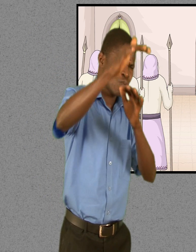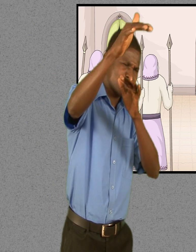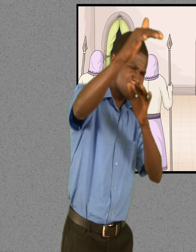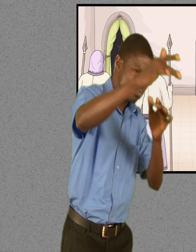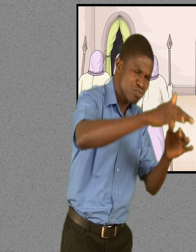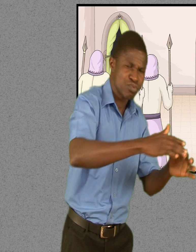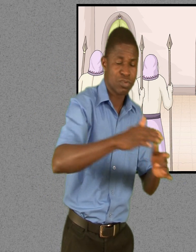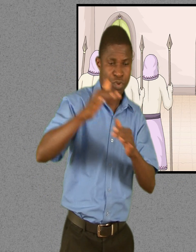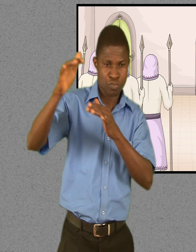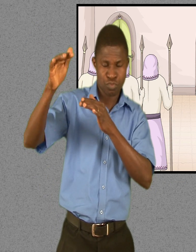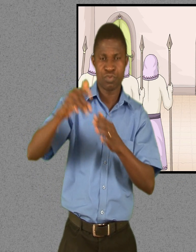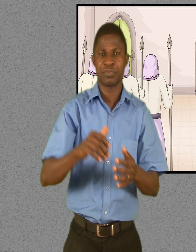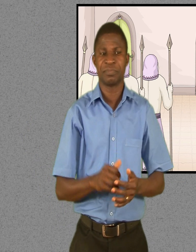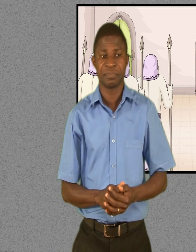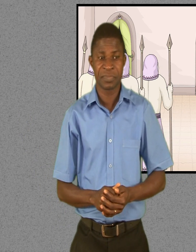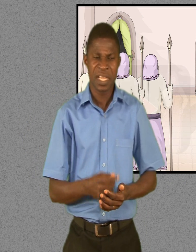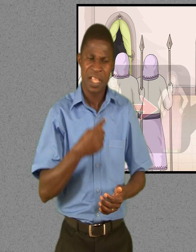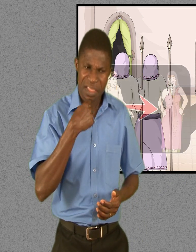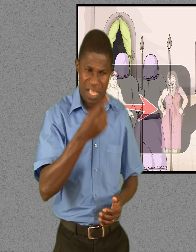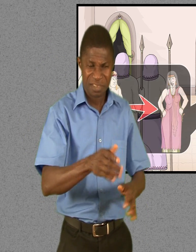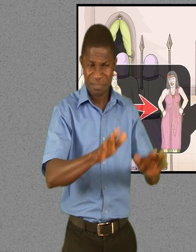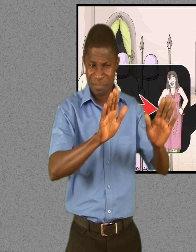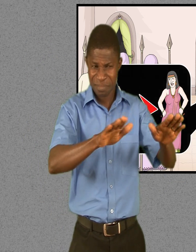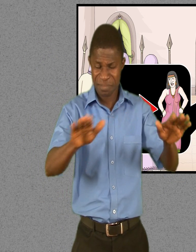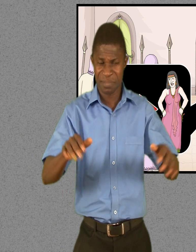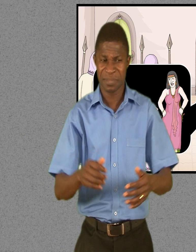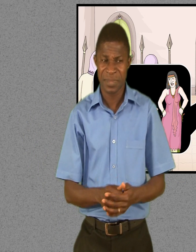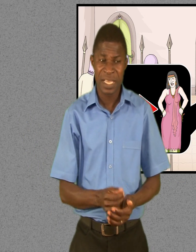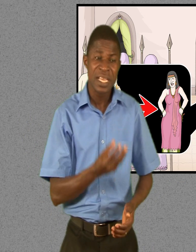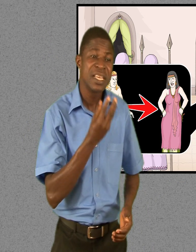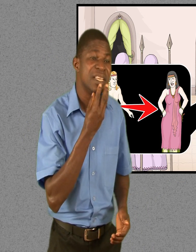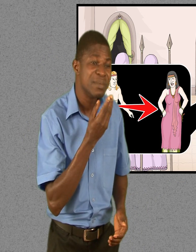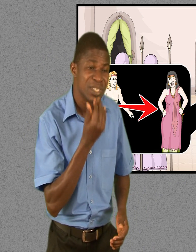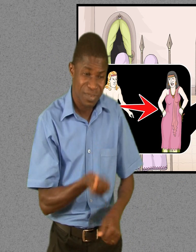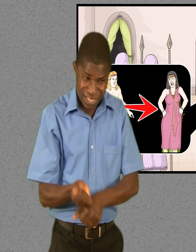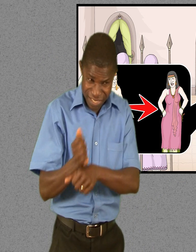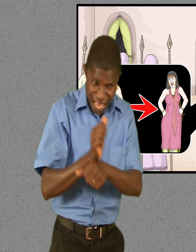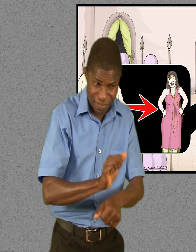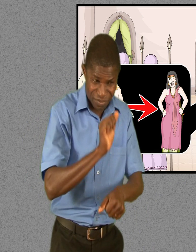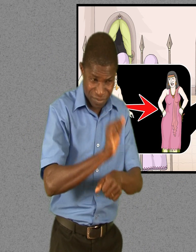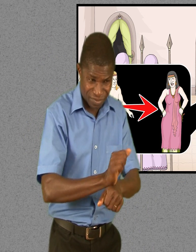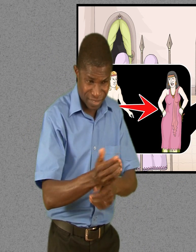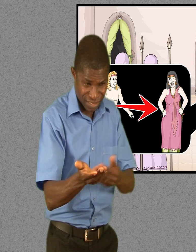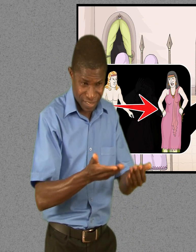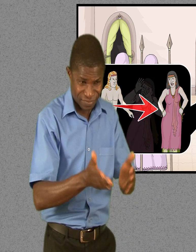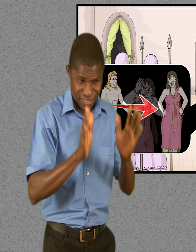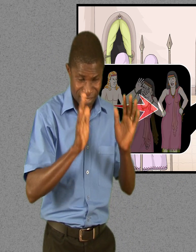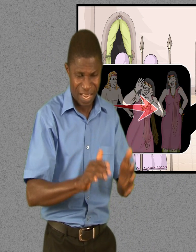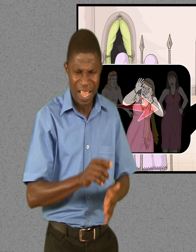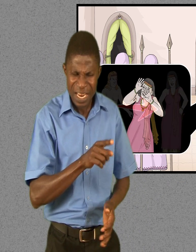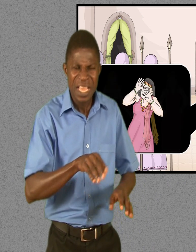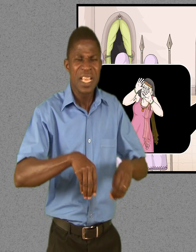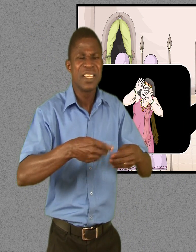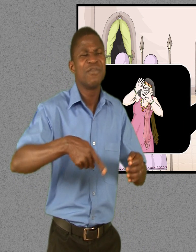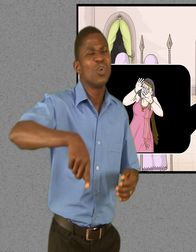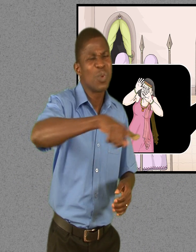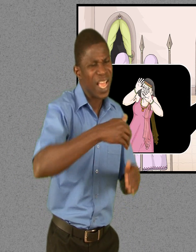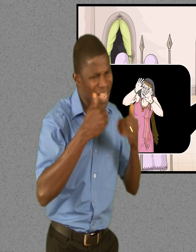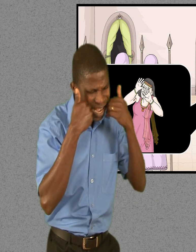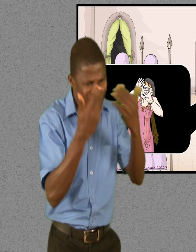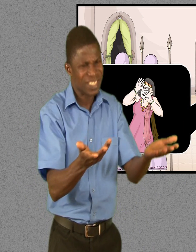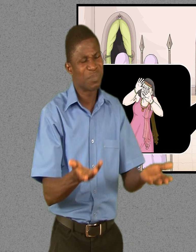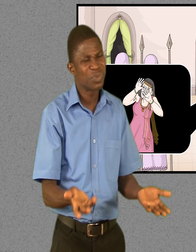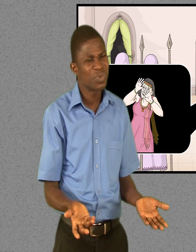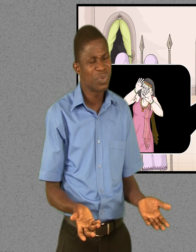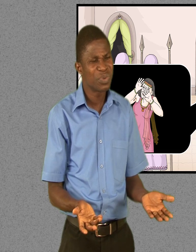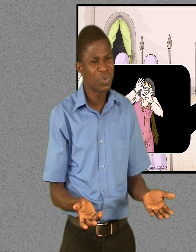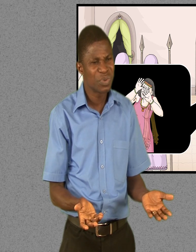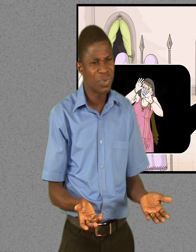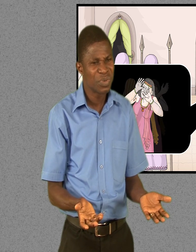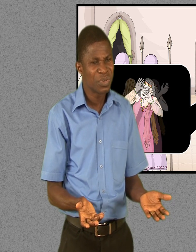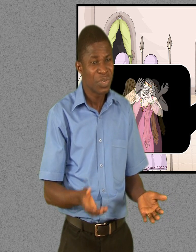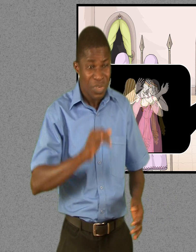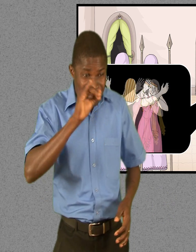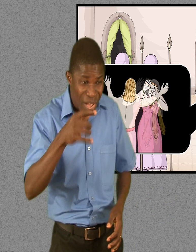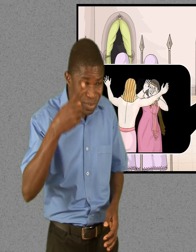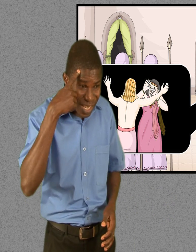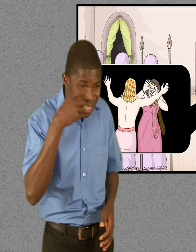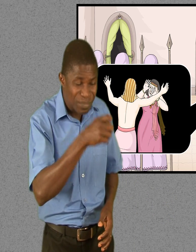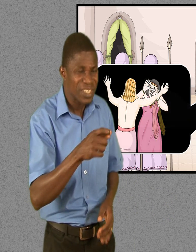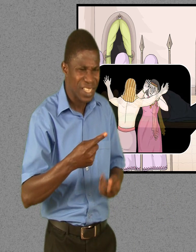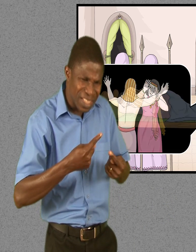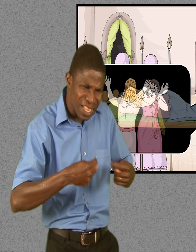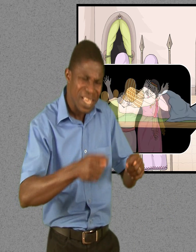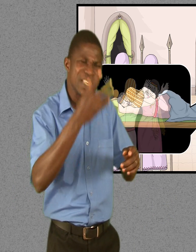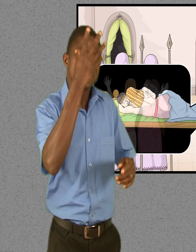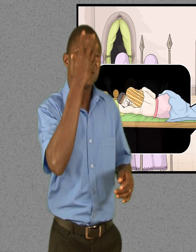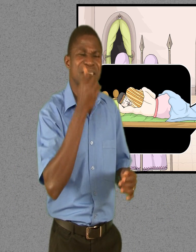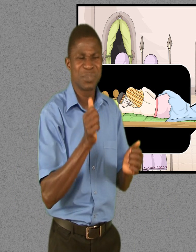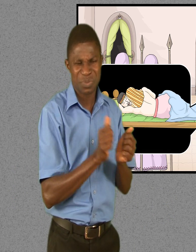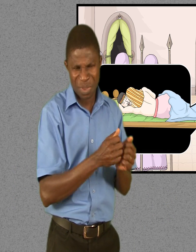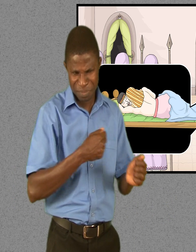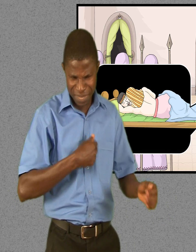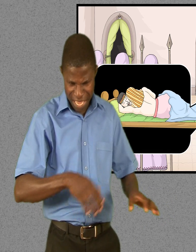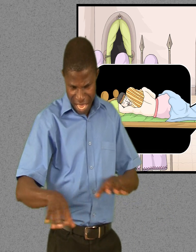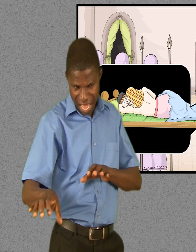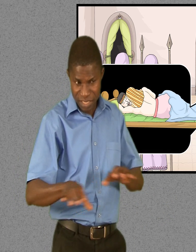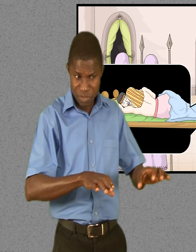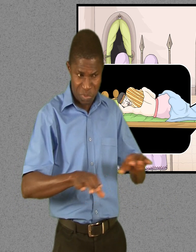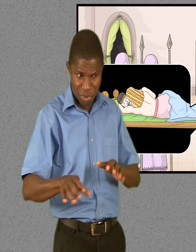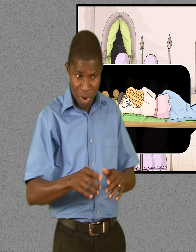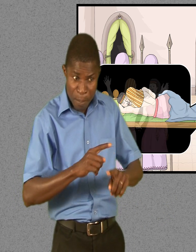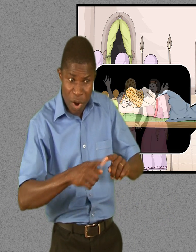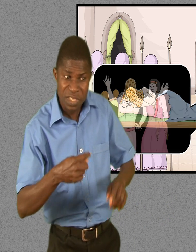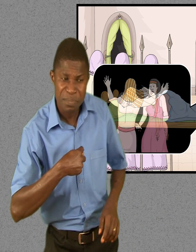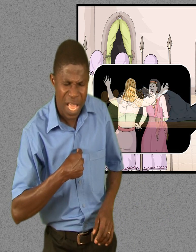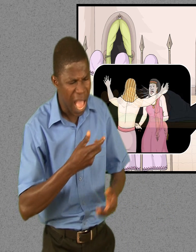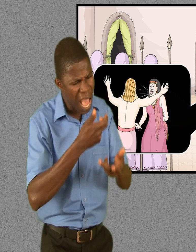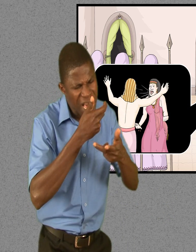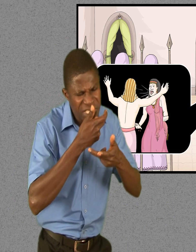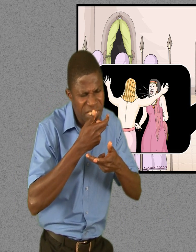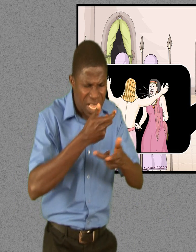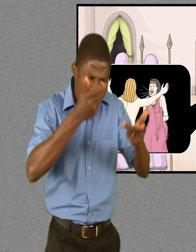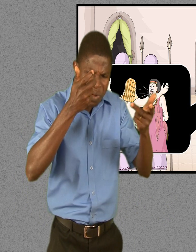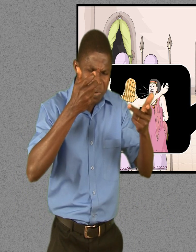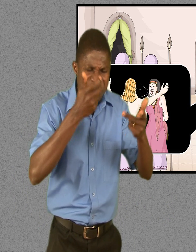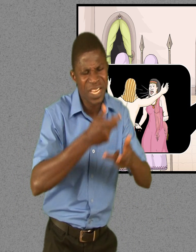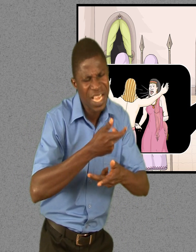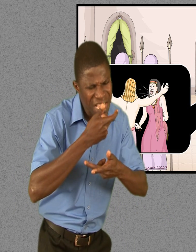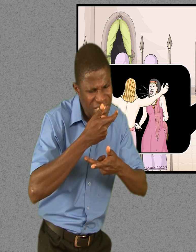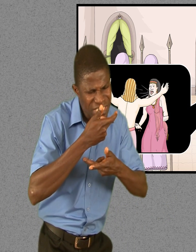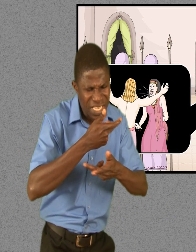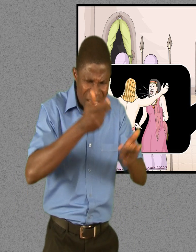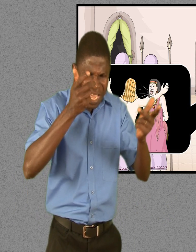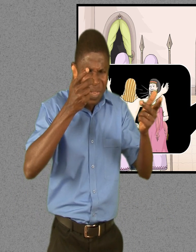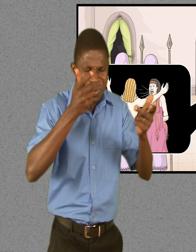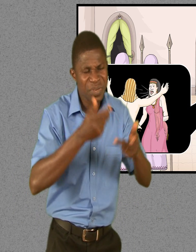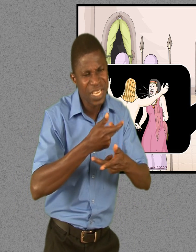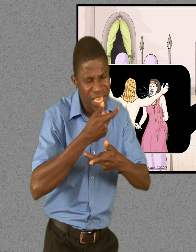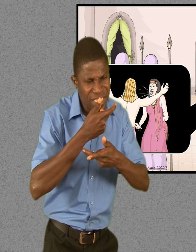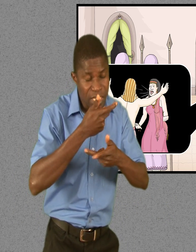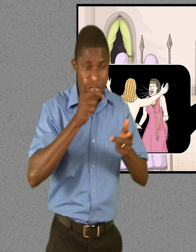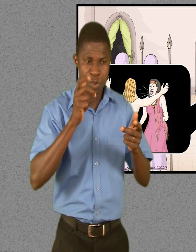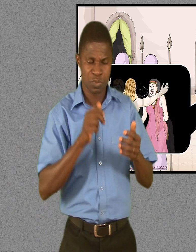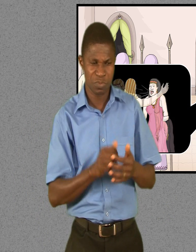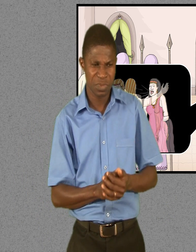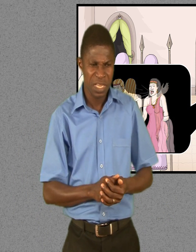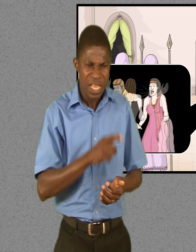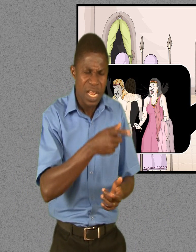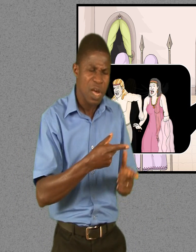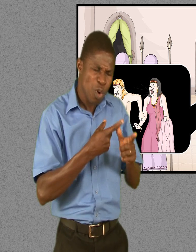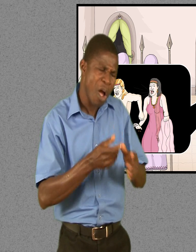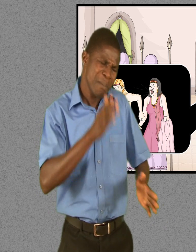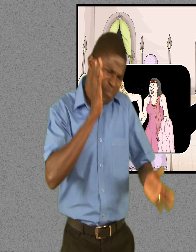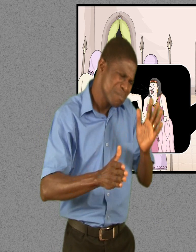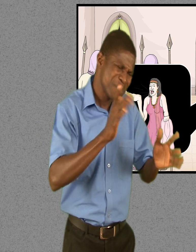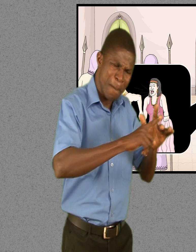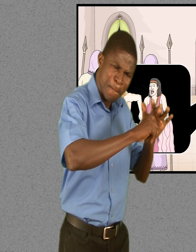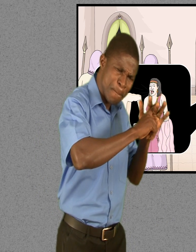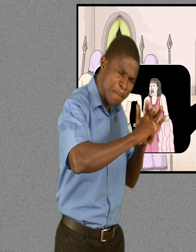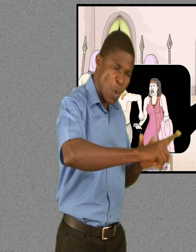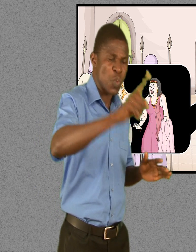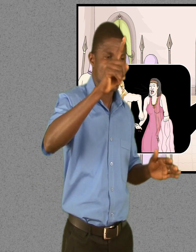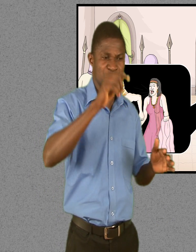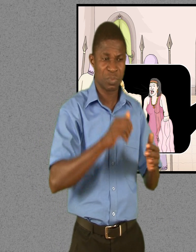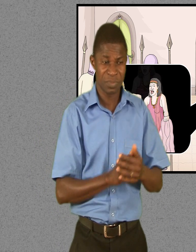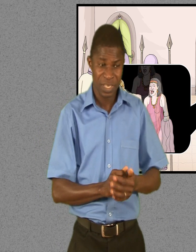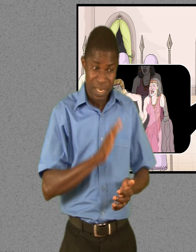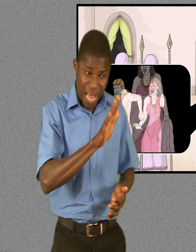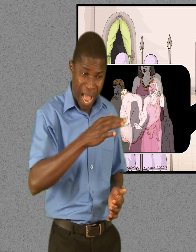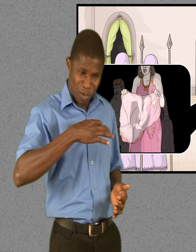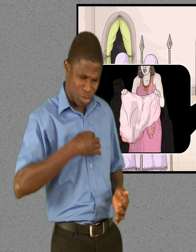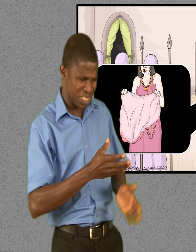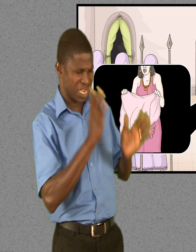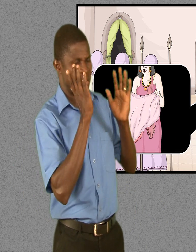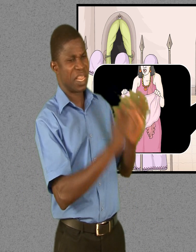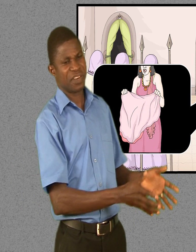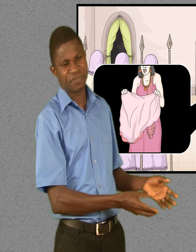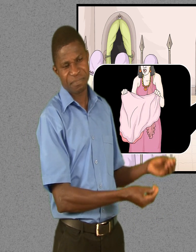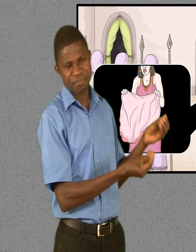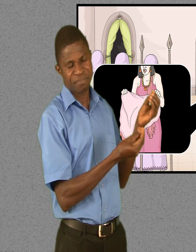“Look,” she said, “this Hebrew has been brought to us to make sport of us. He came to me so he could sleep with me, but I screamed as loud as I could.